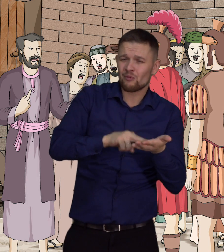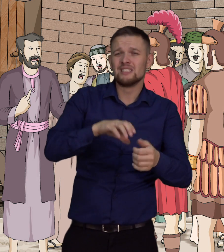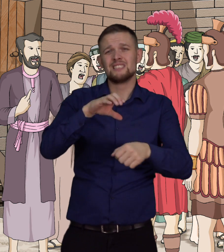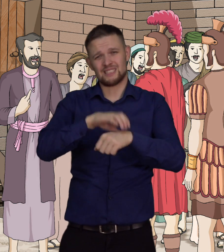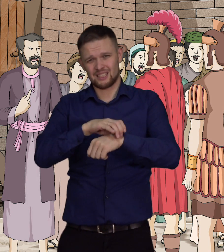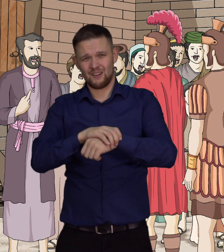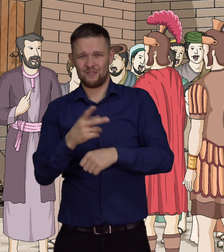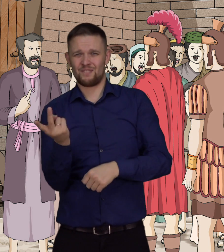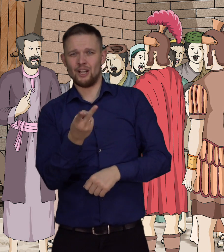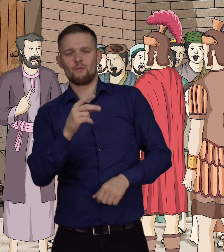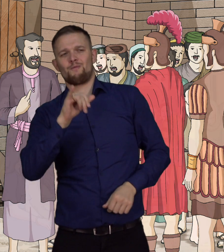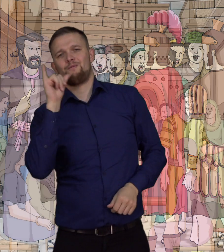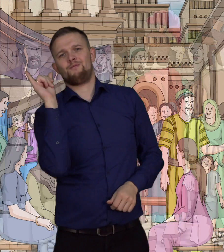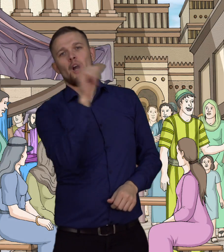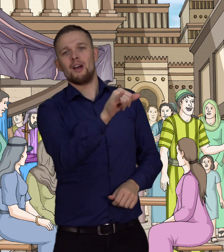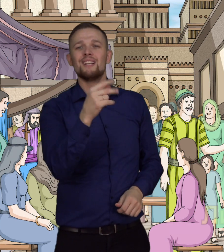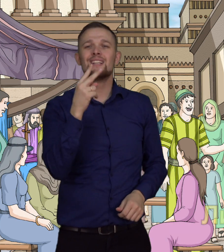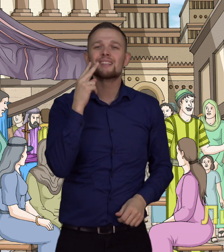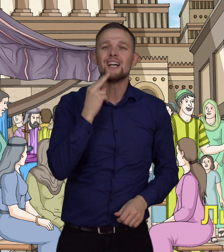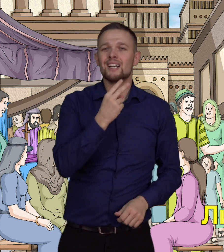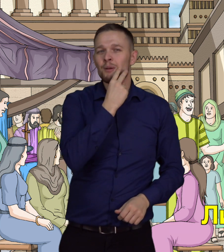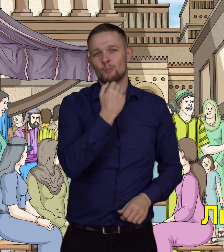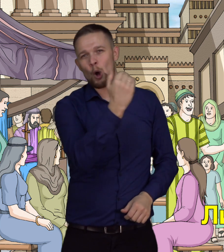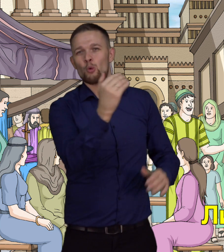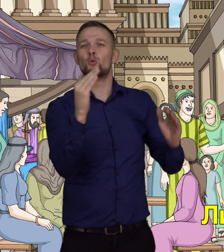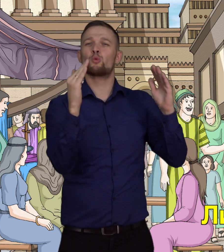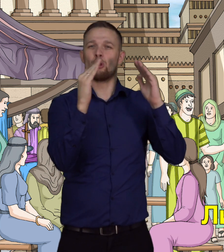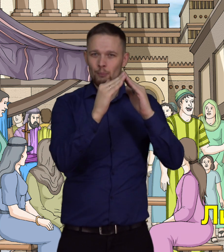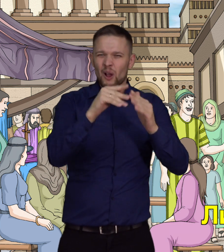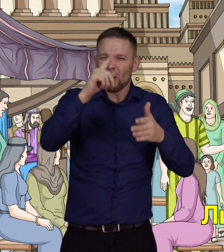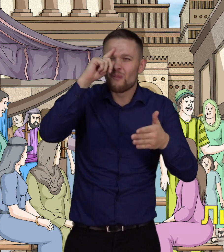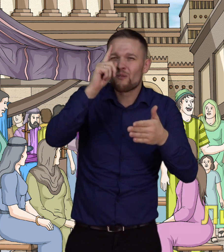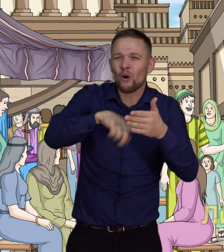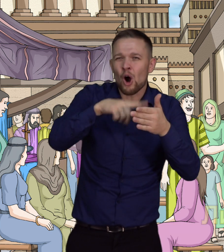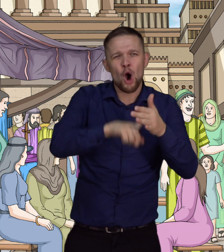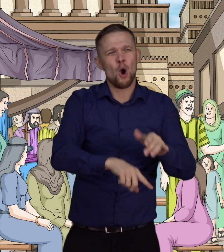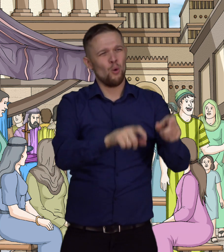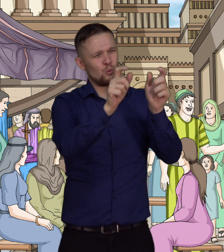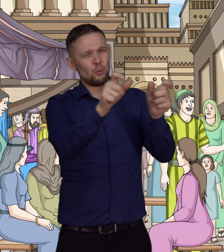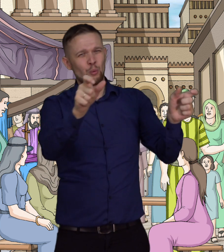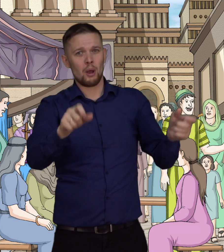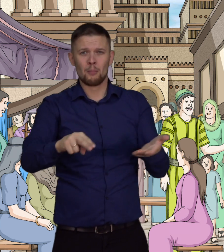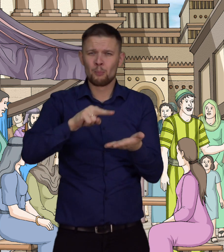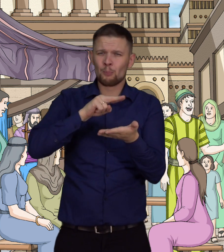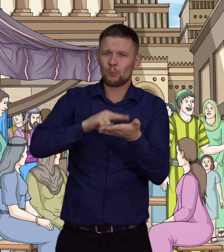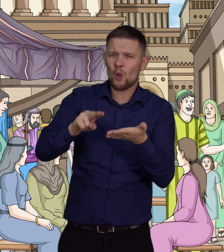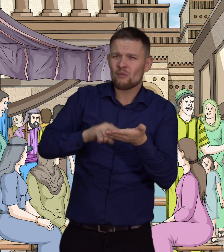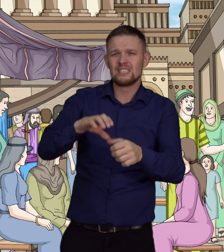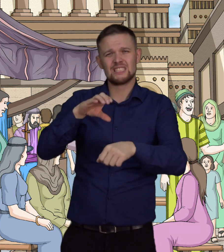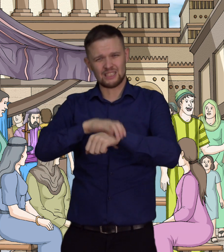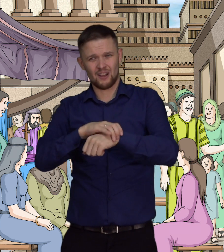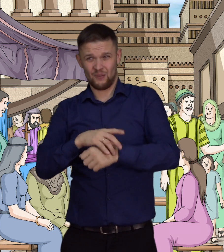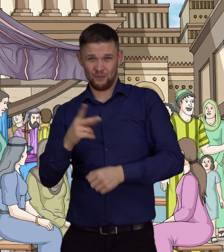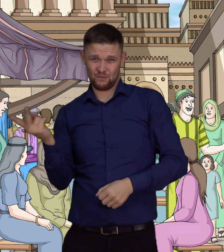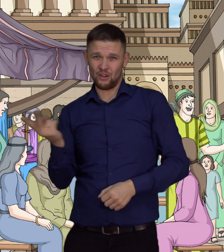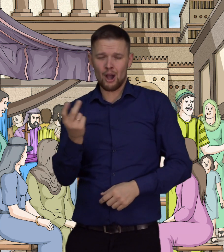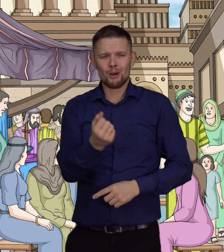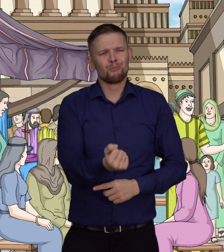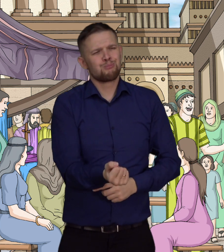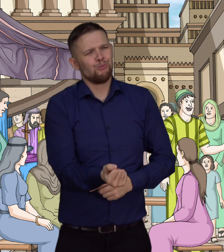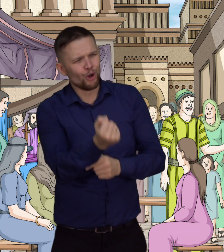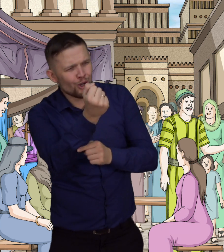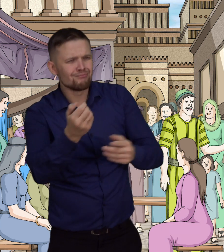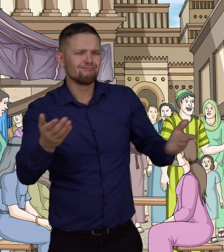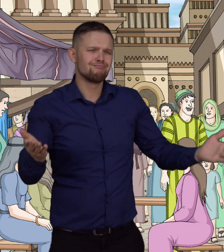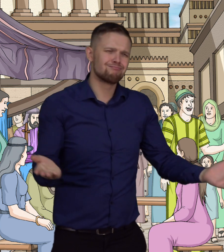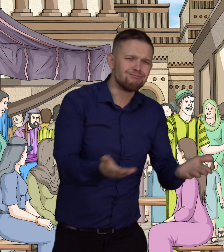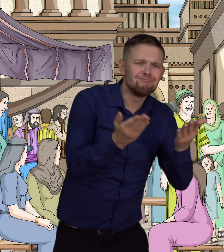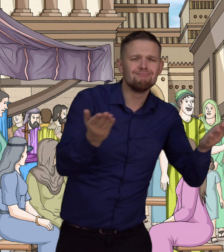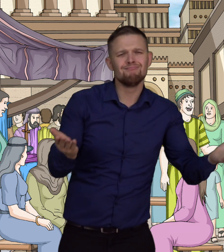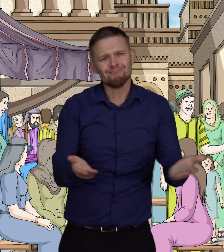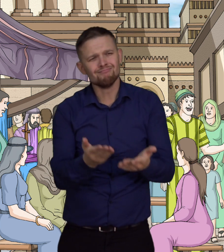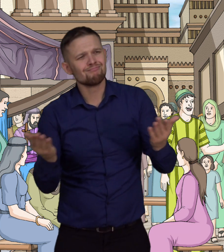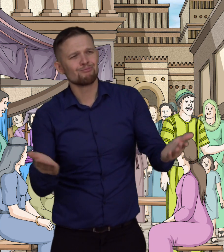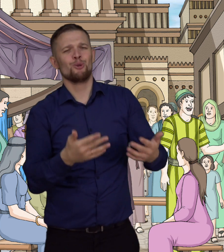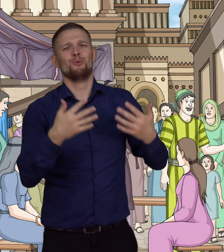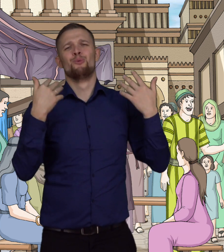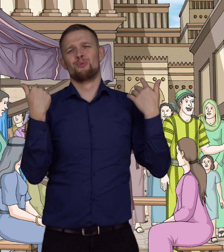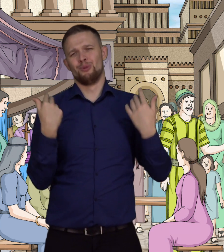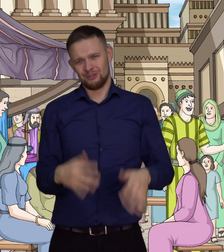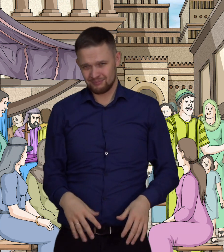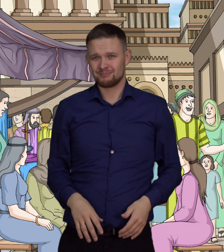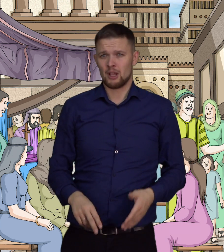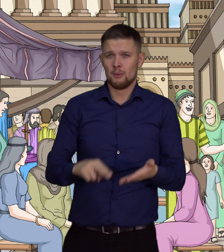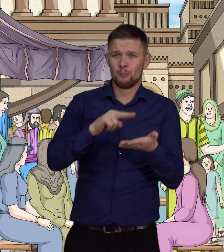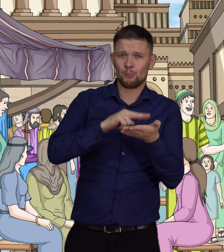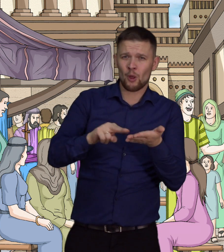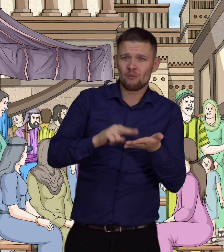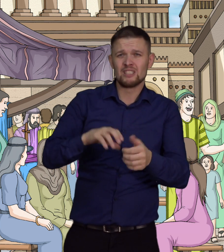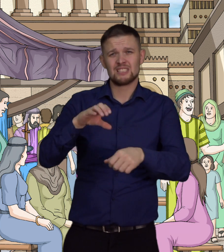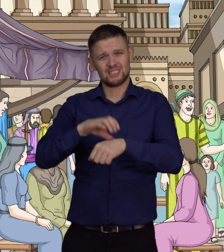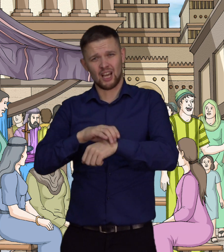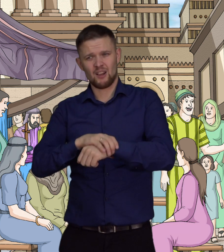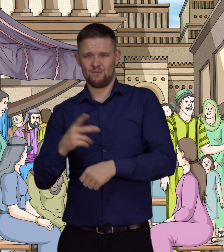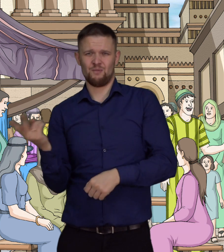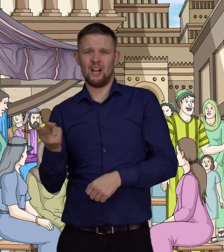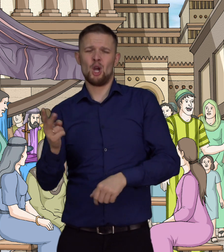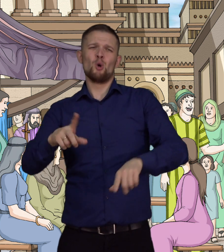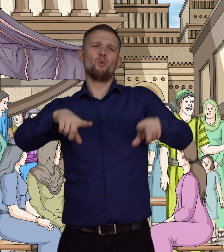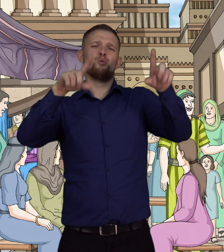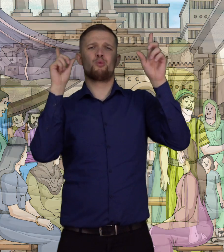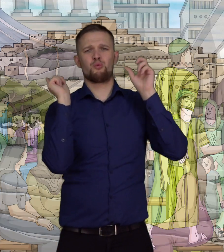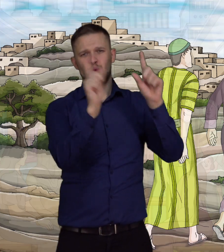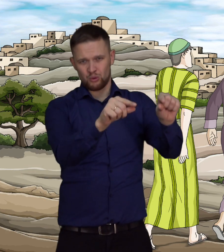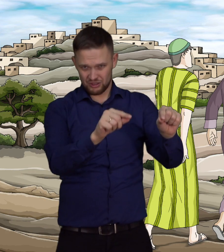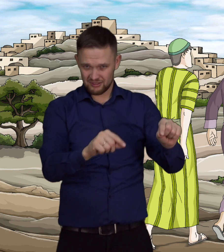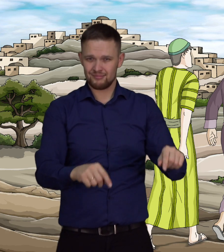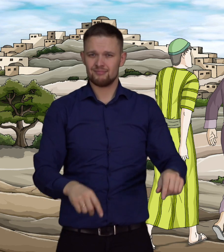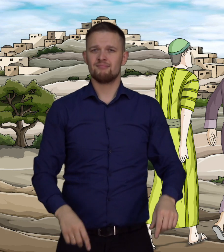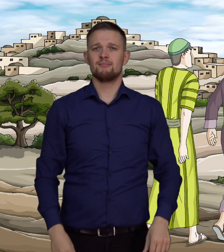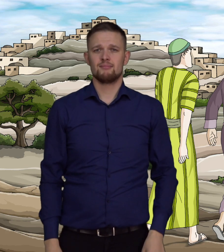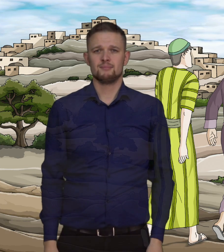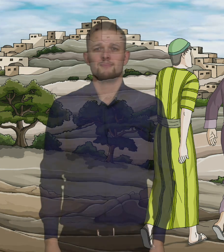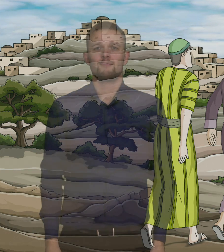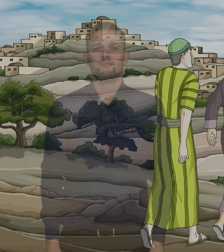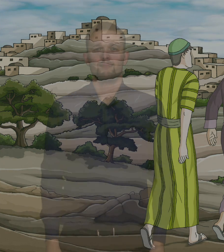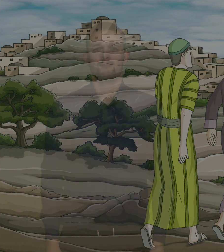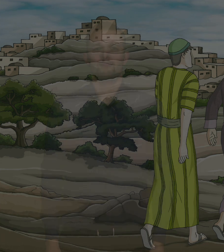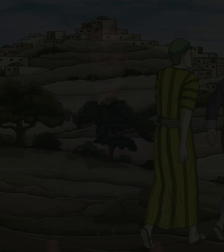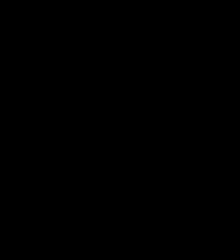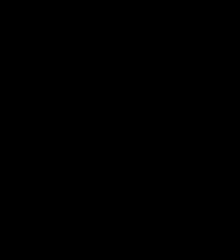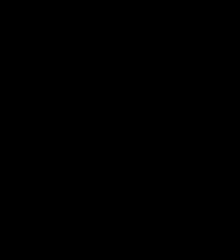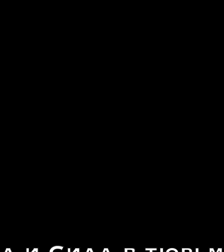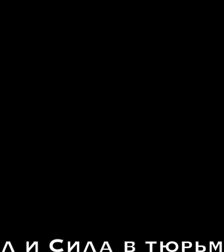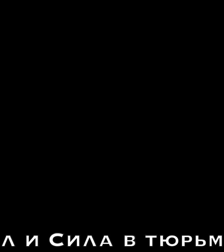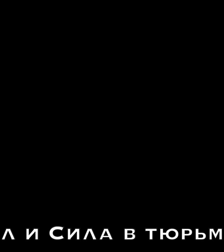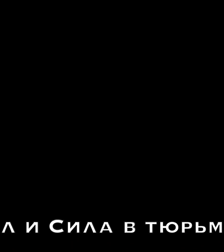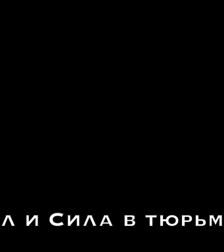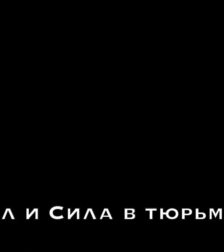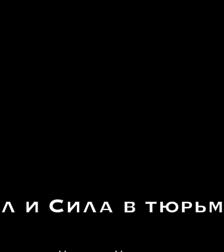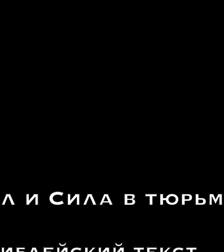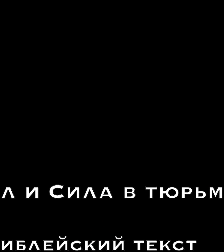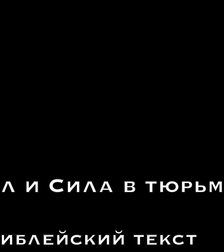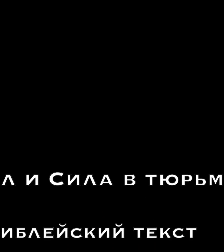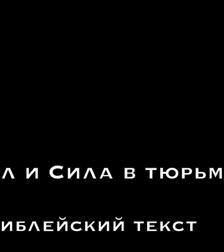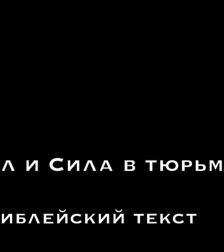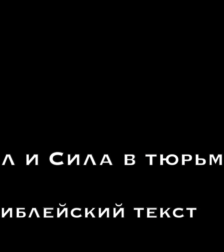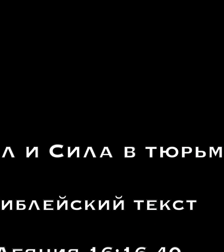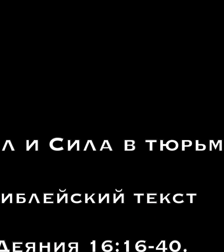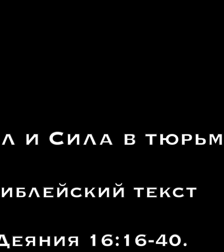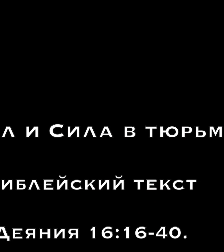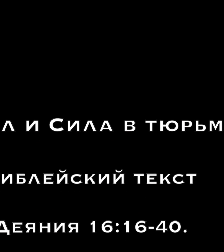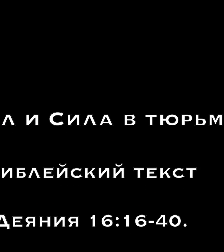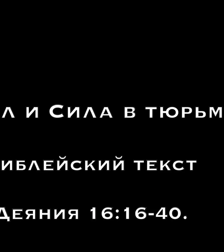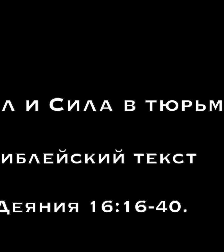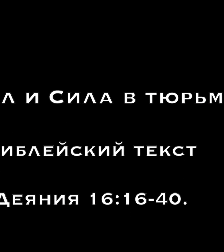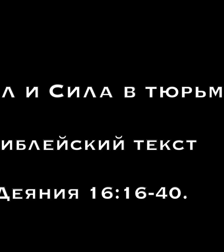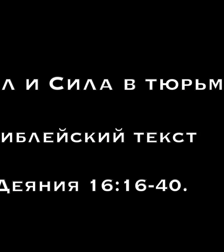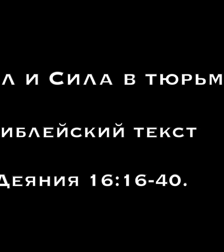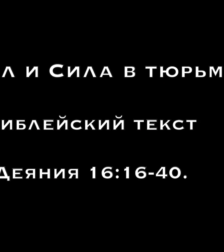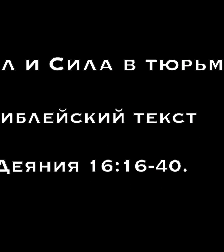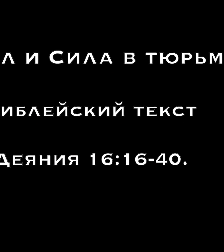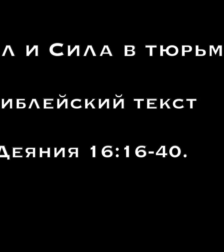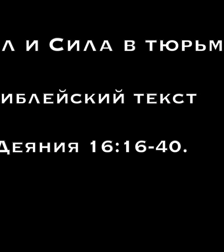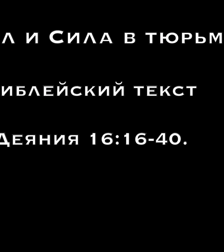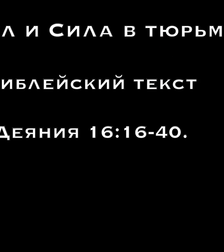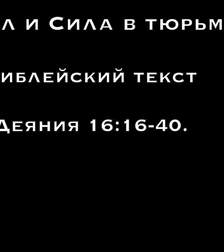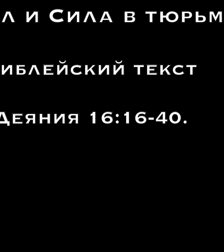After Paul and Silas came out of the prison, they went to Lydia’s house to see the brothers and encourage them. Then they left the city.